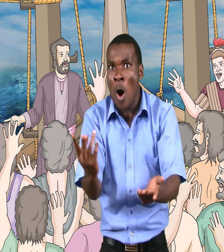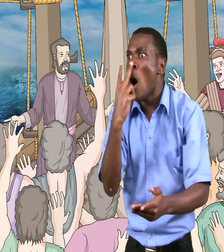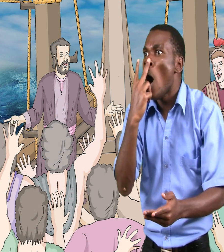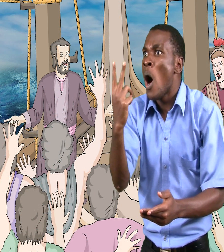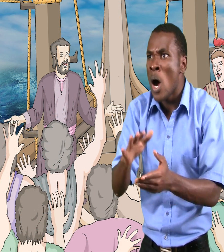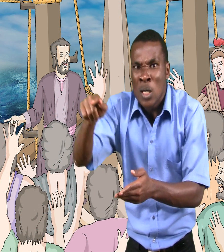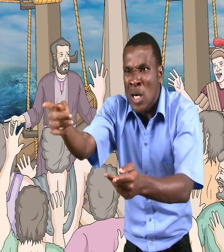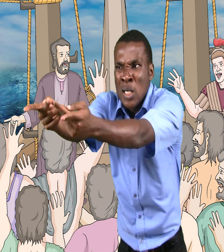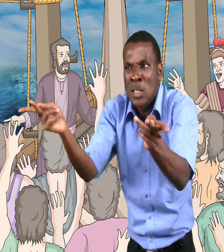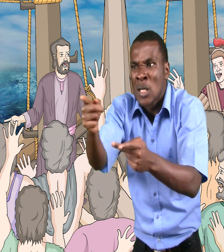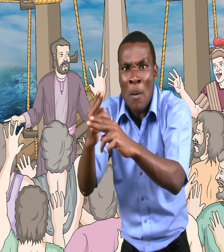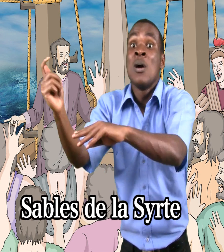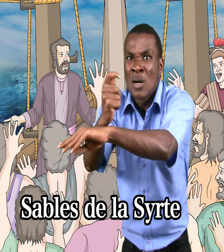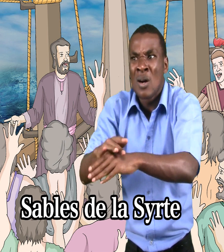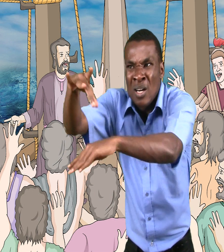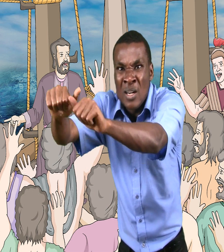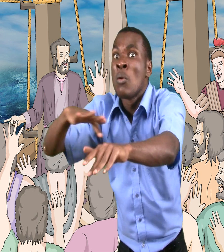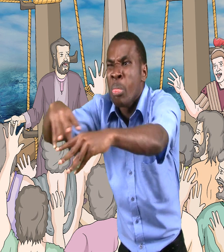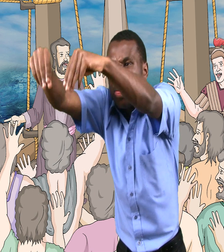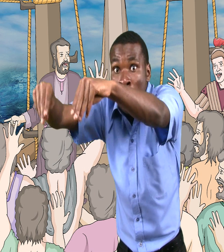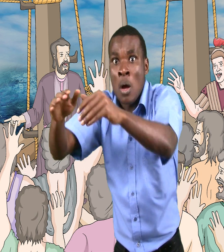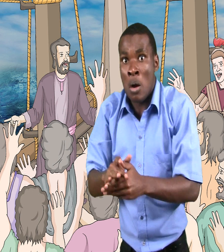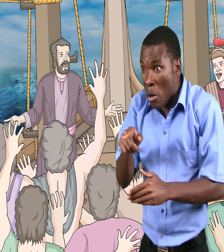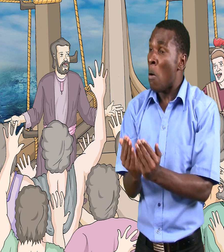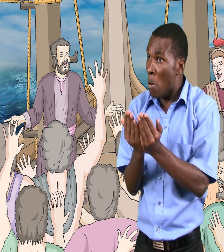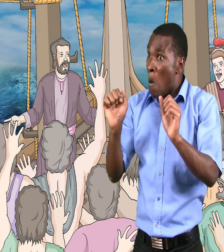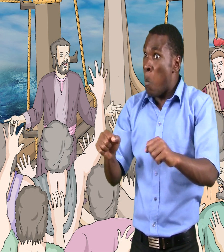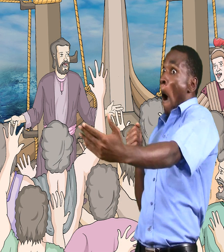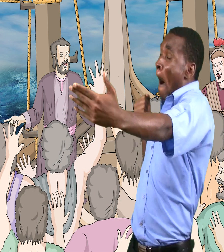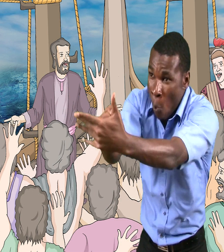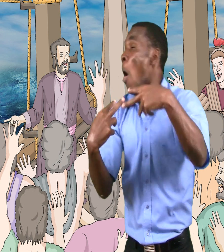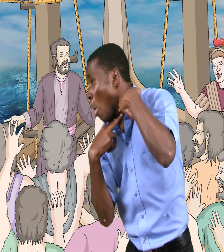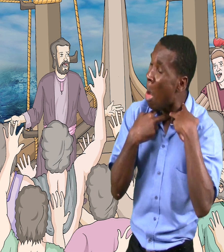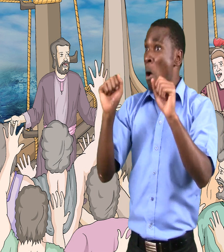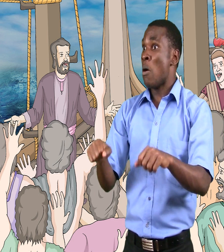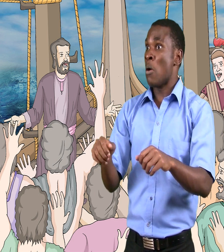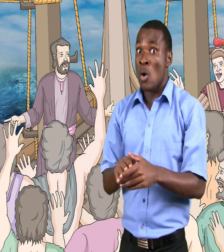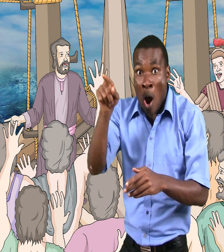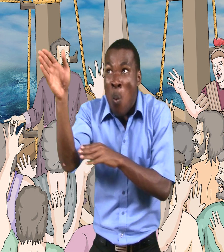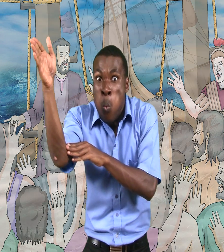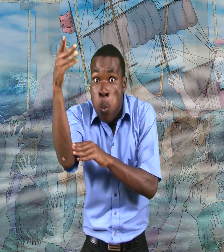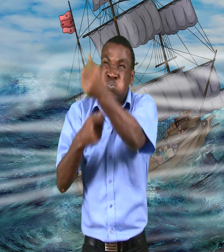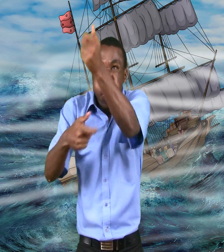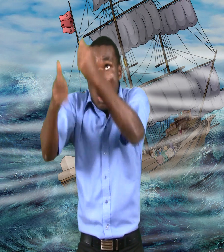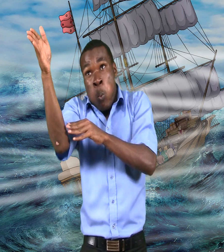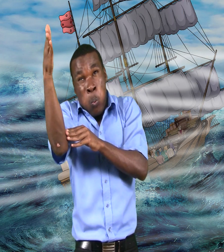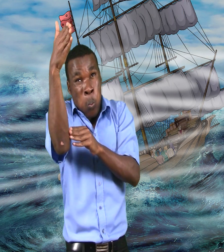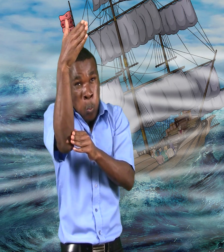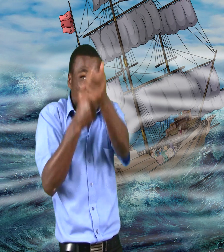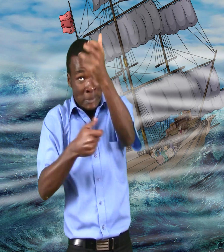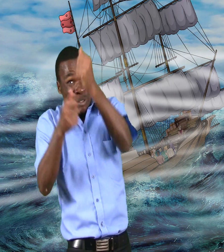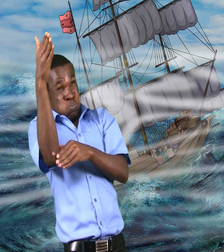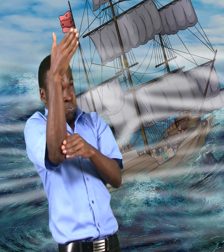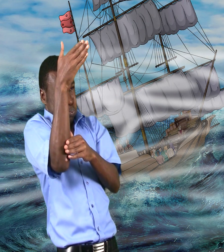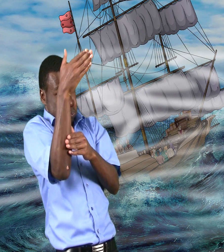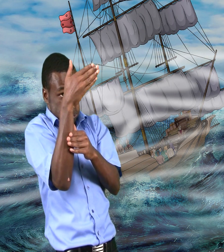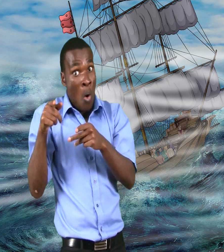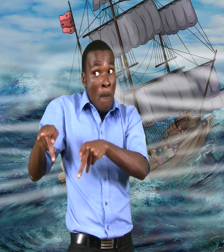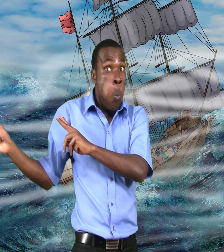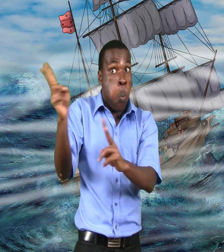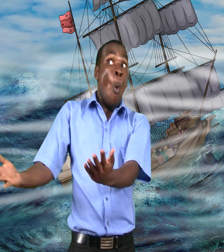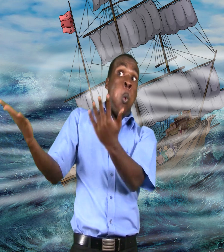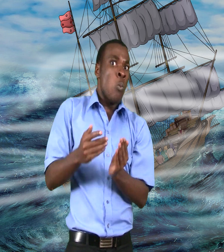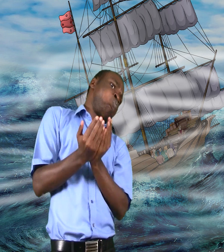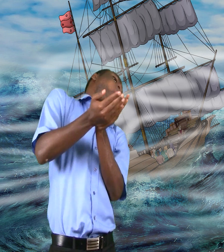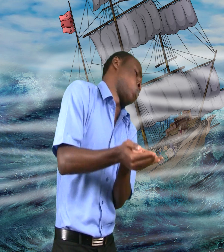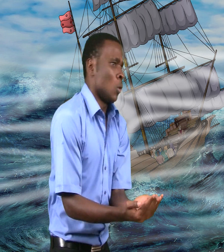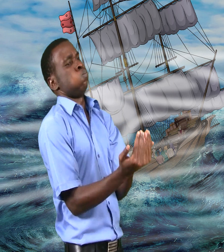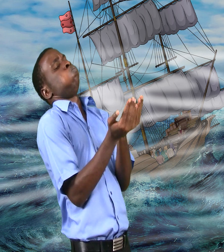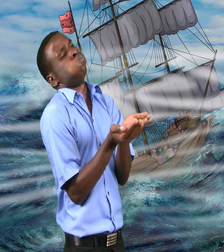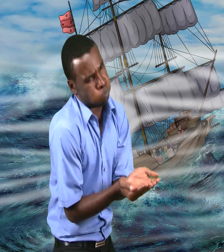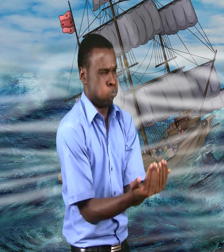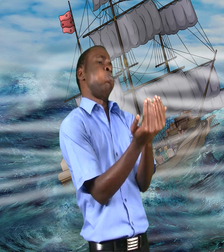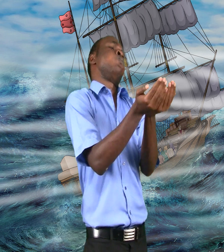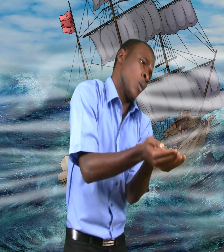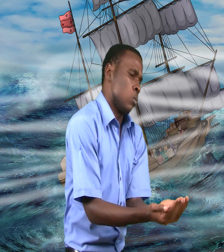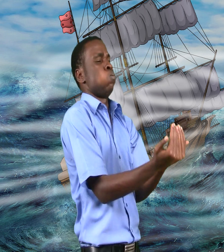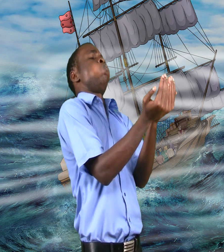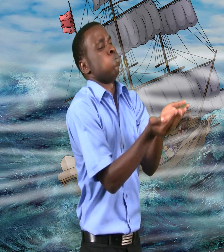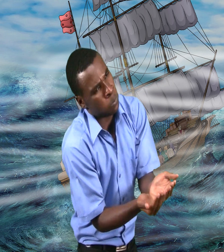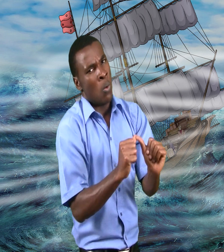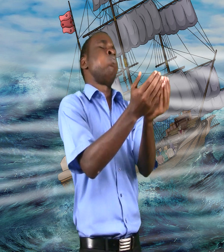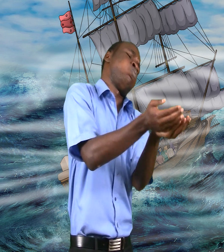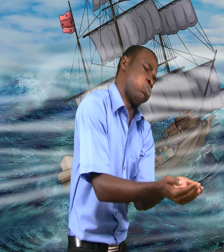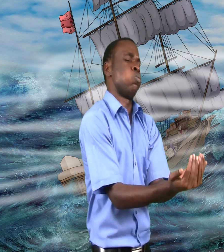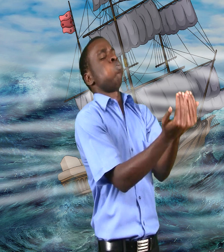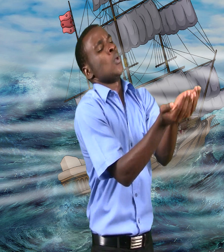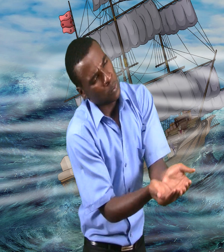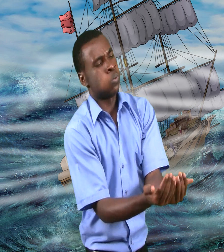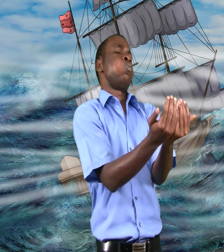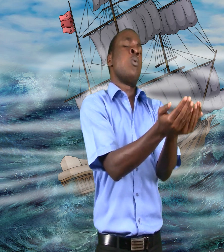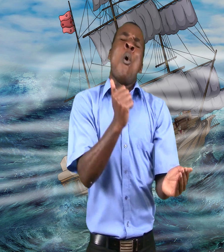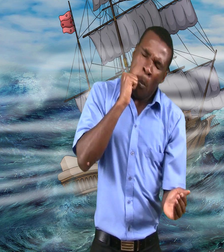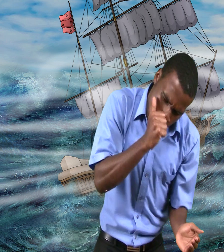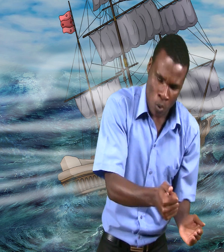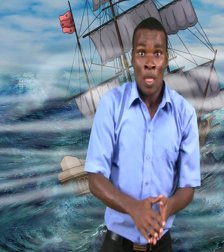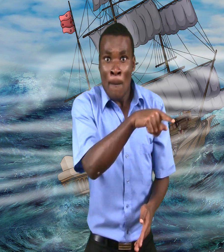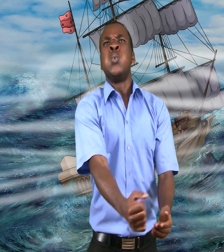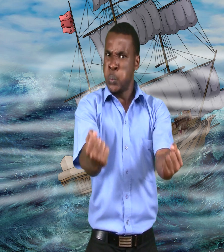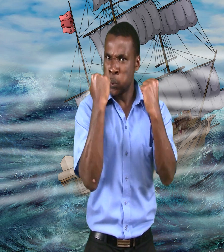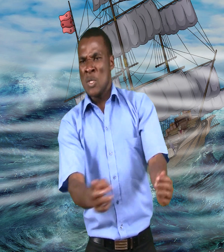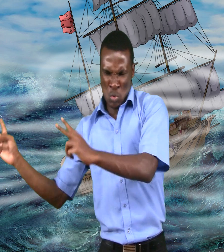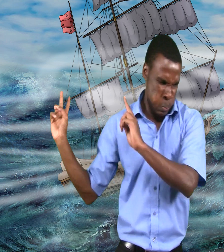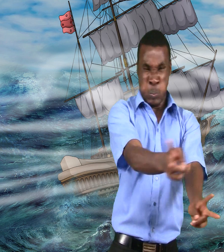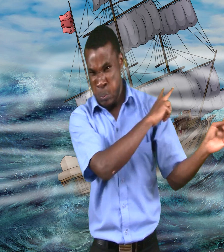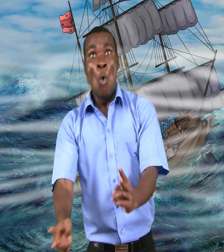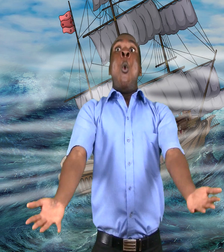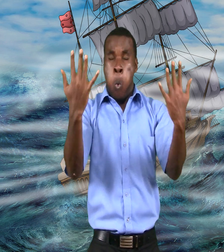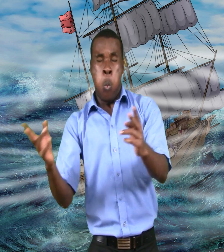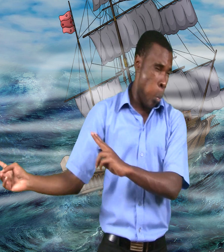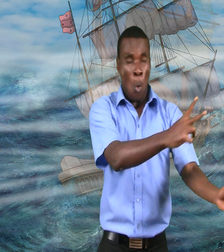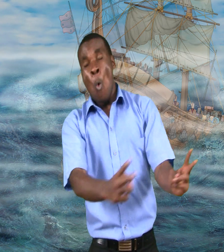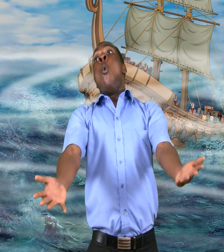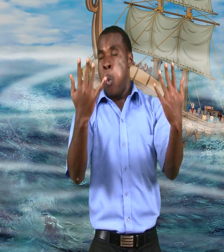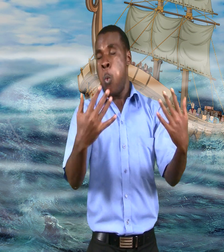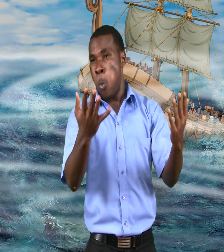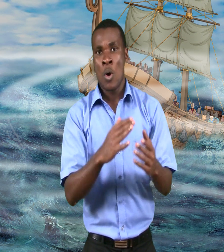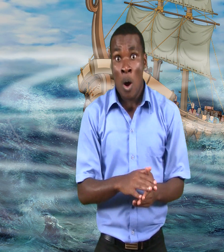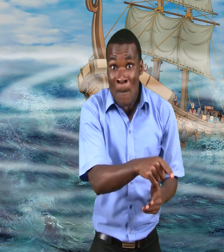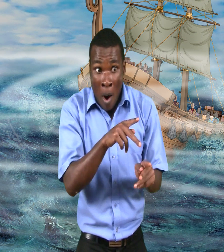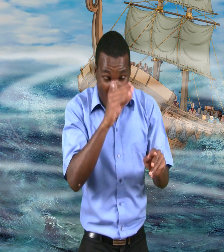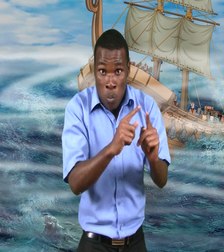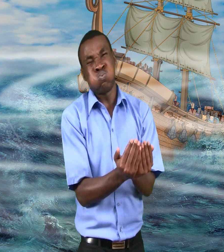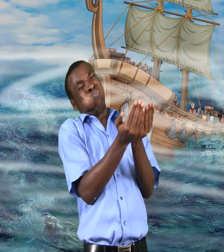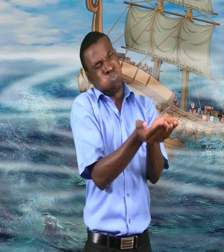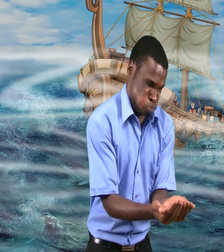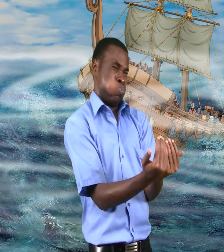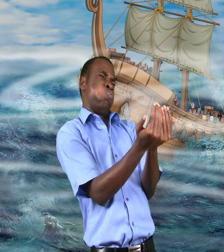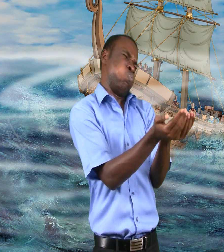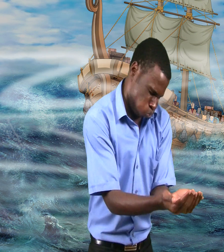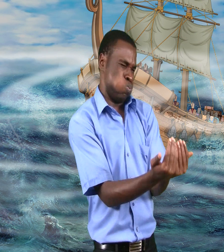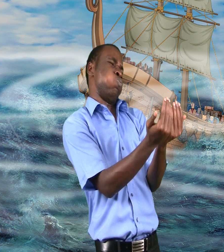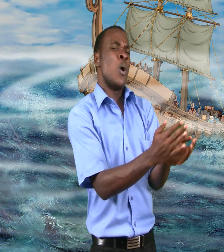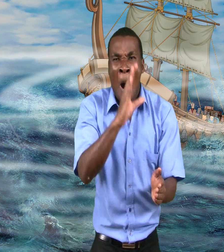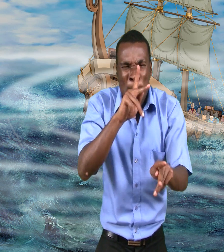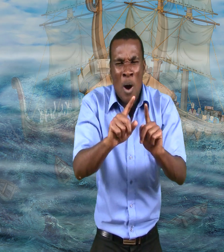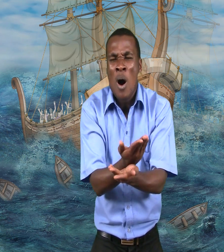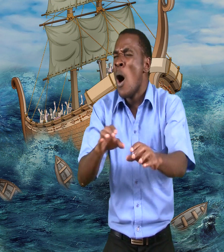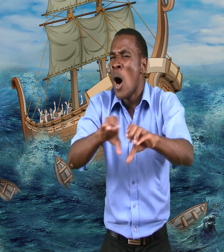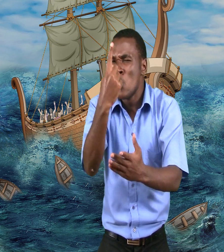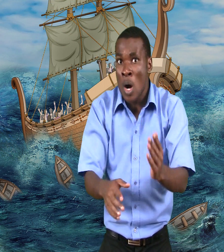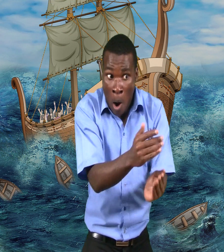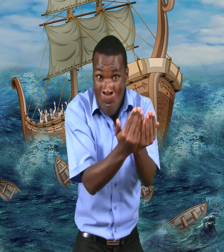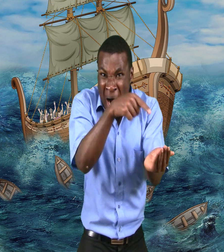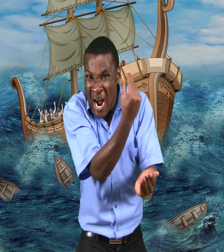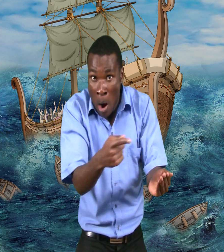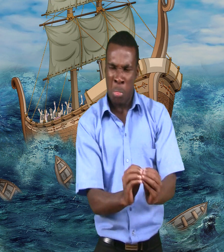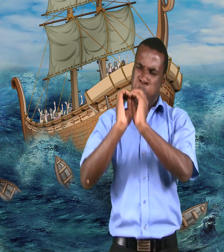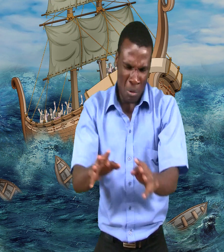We were tossed so violently that the next day the men began to jettison the cargo. On the third day, they threw the ship’s tackle overboard with their own hands.